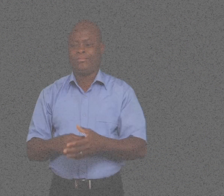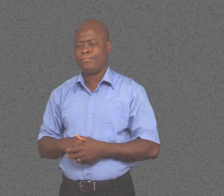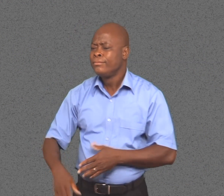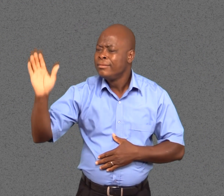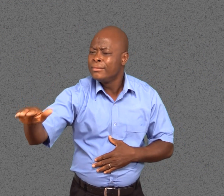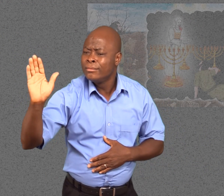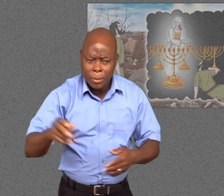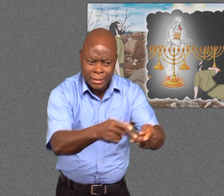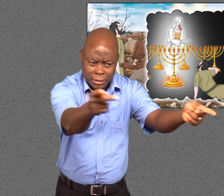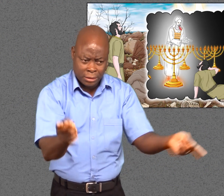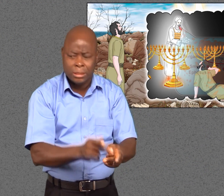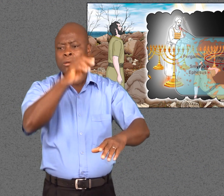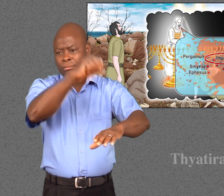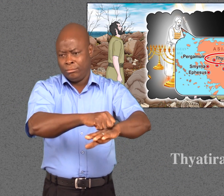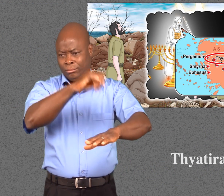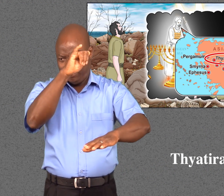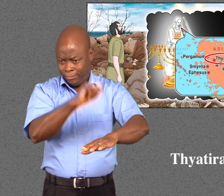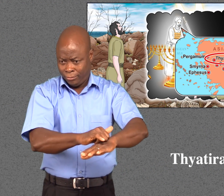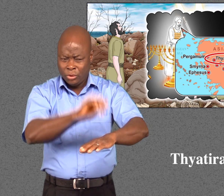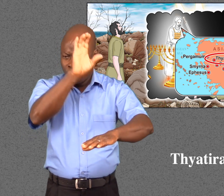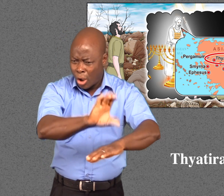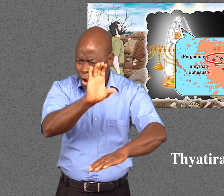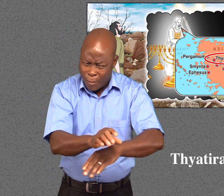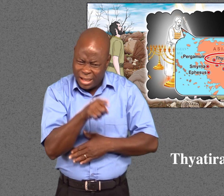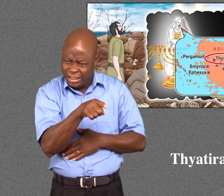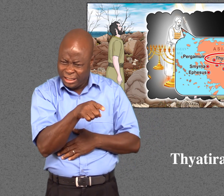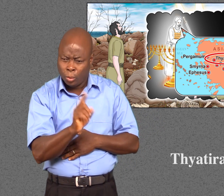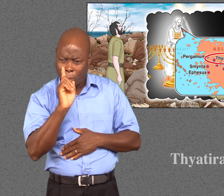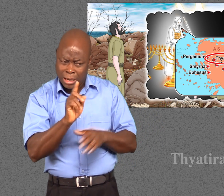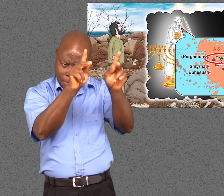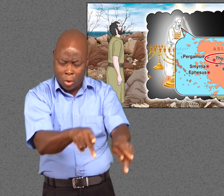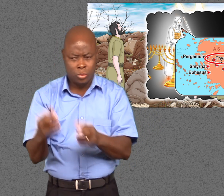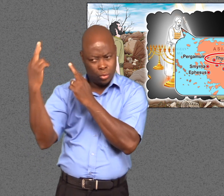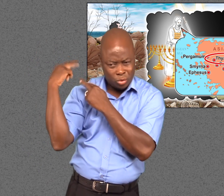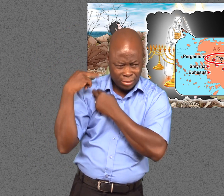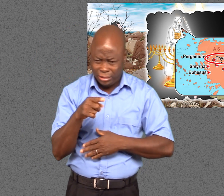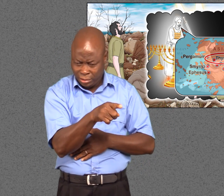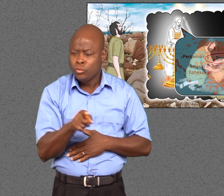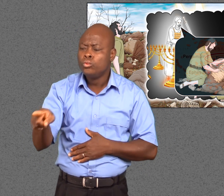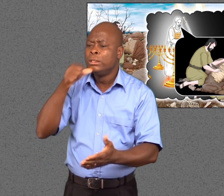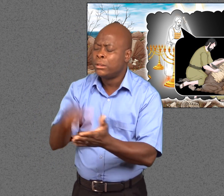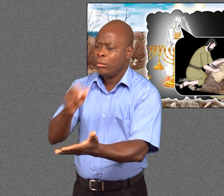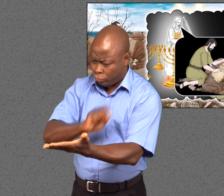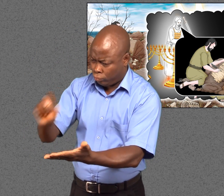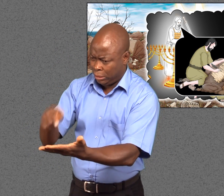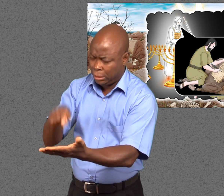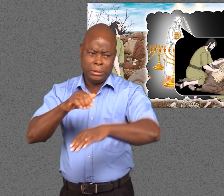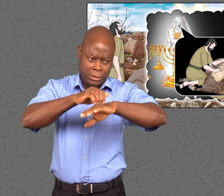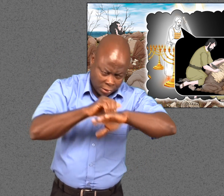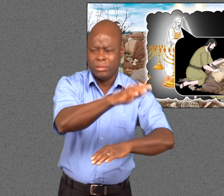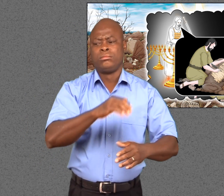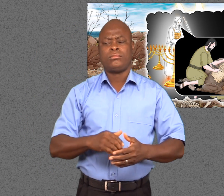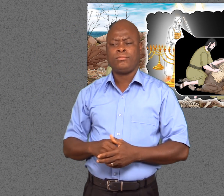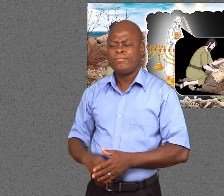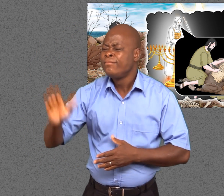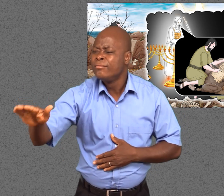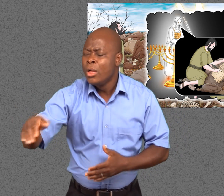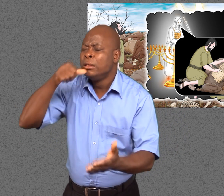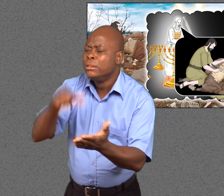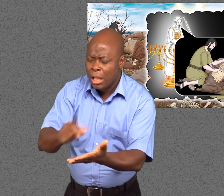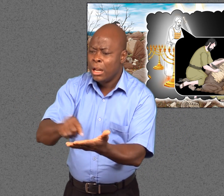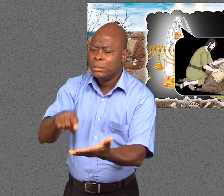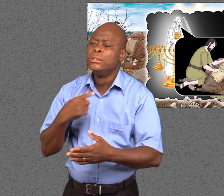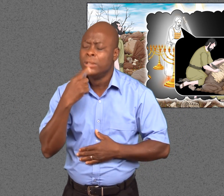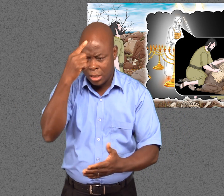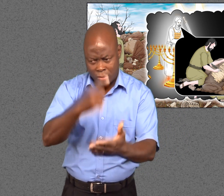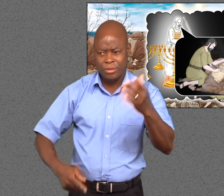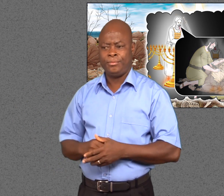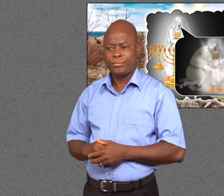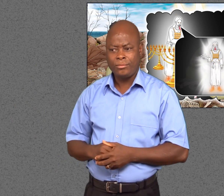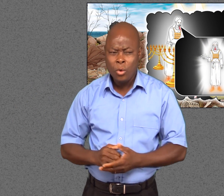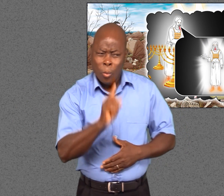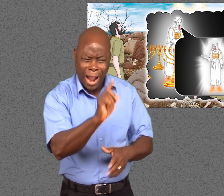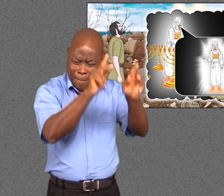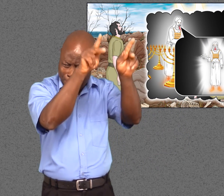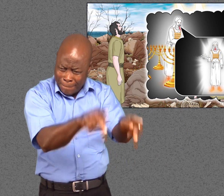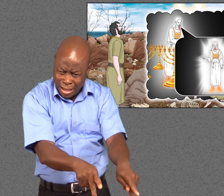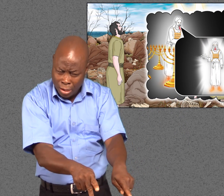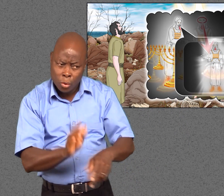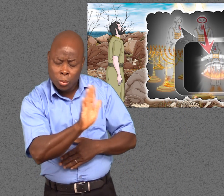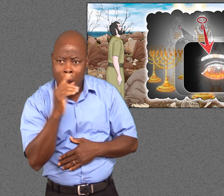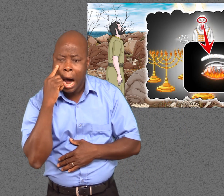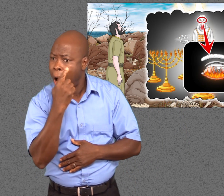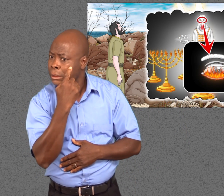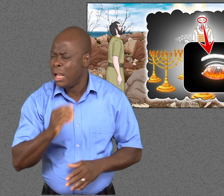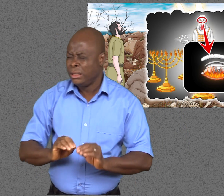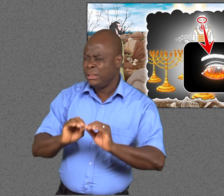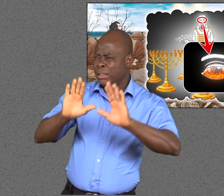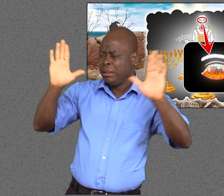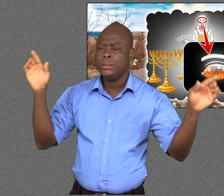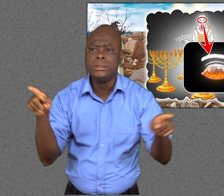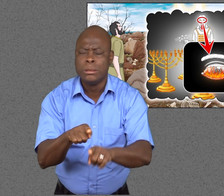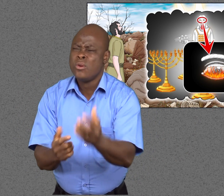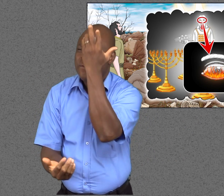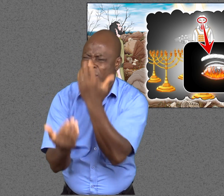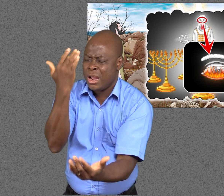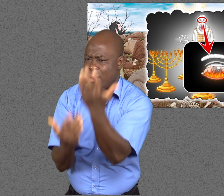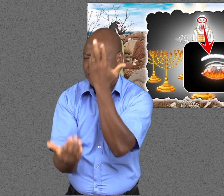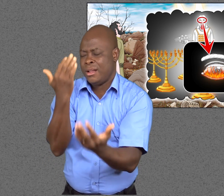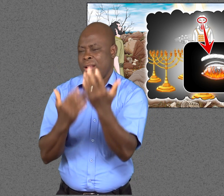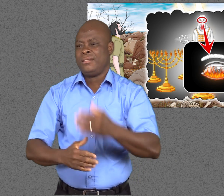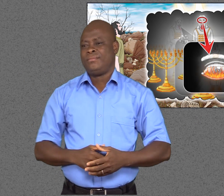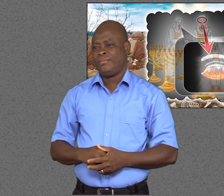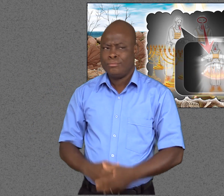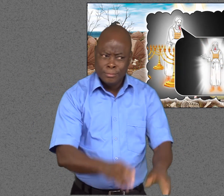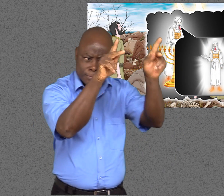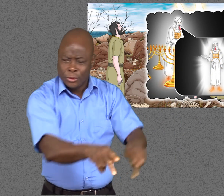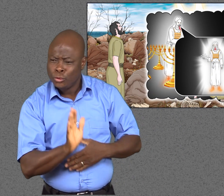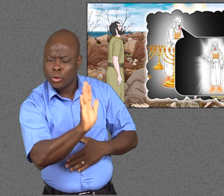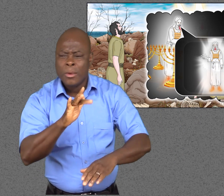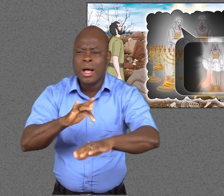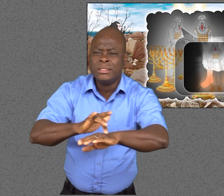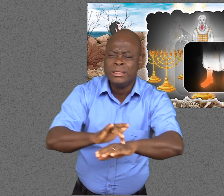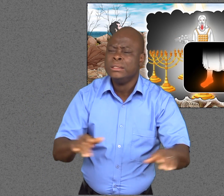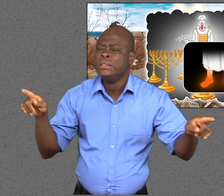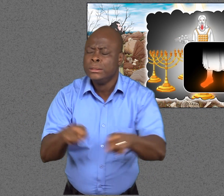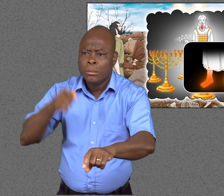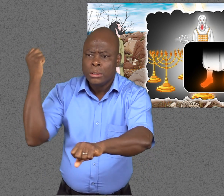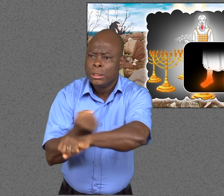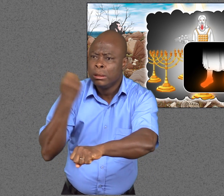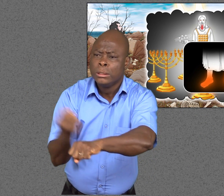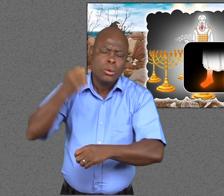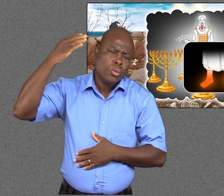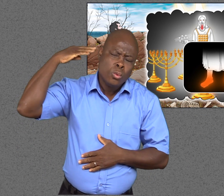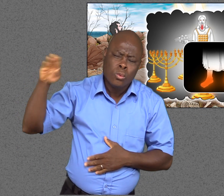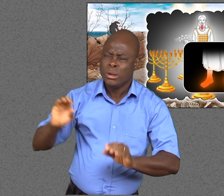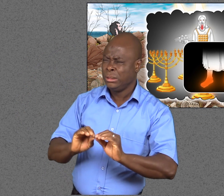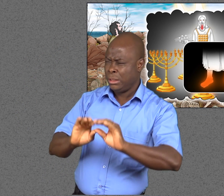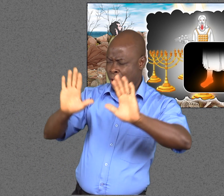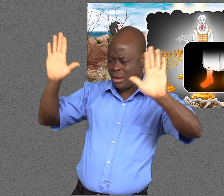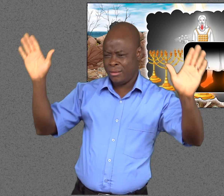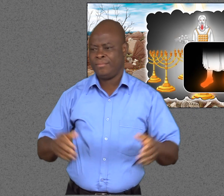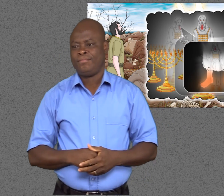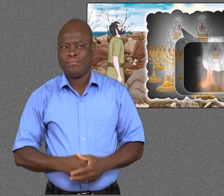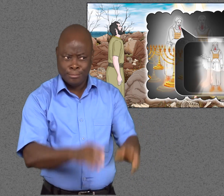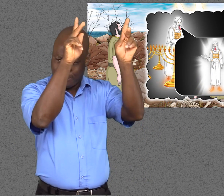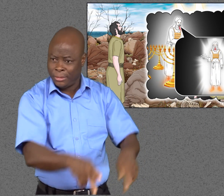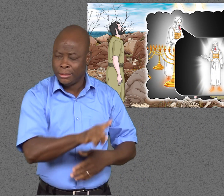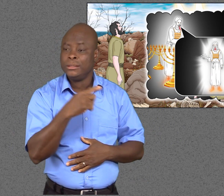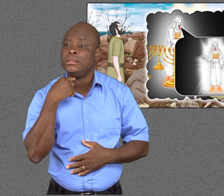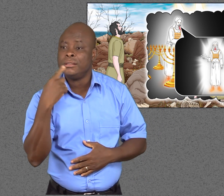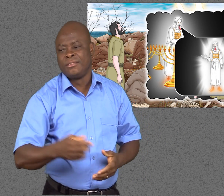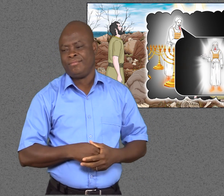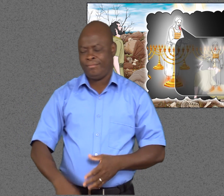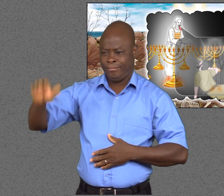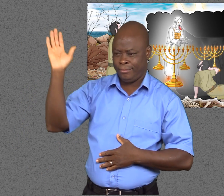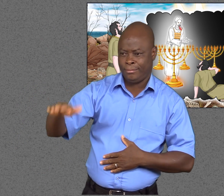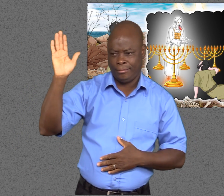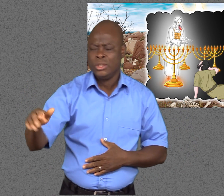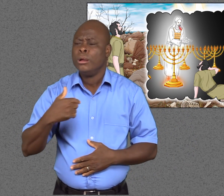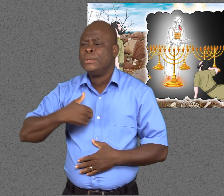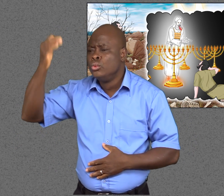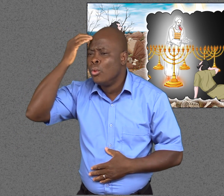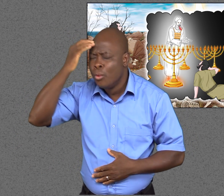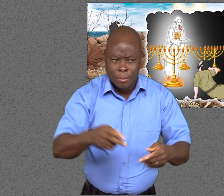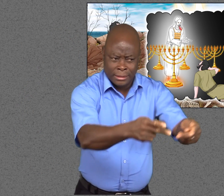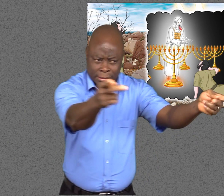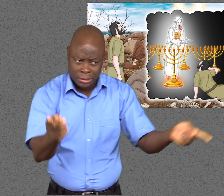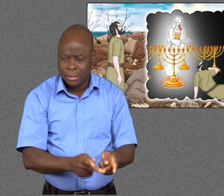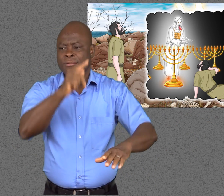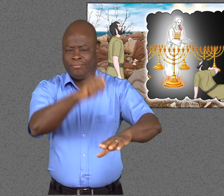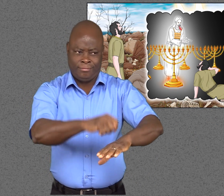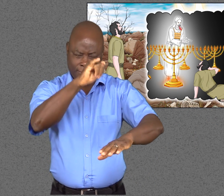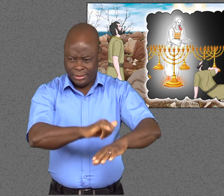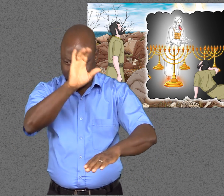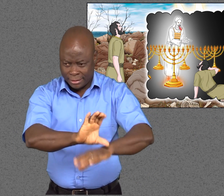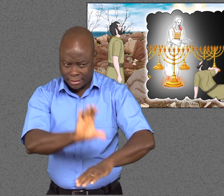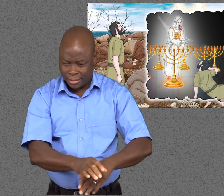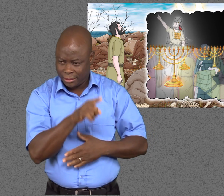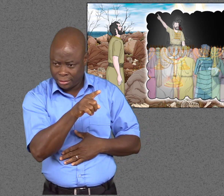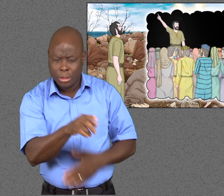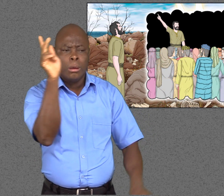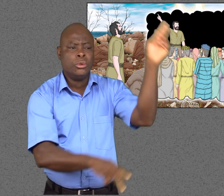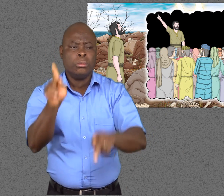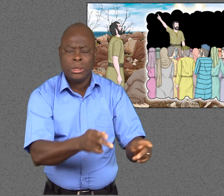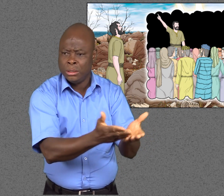To the angel of the church in Thyatira write: These are the words of the Son of God, whose eyes are like a blazing fire and whose feet are like polished bronze.